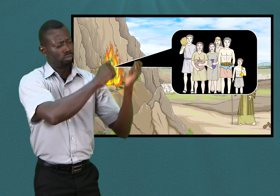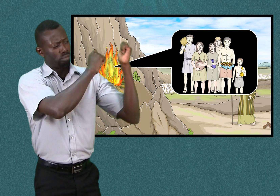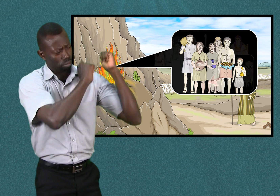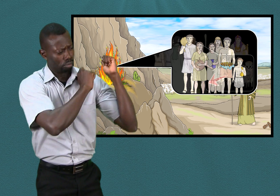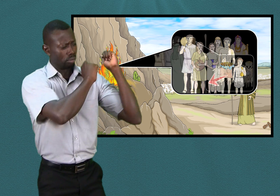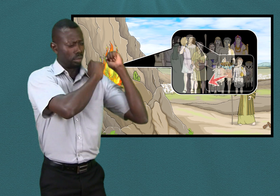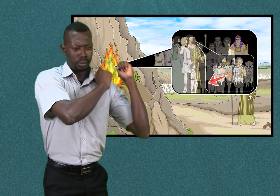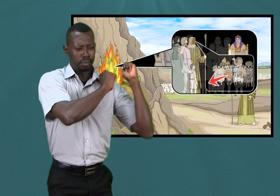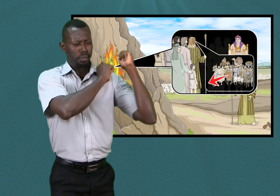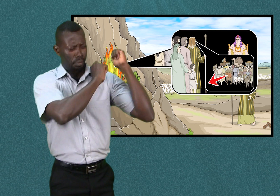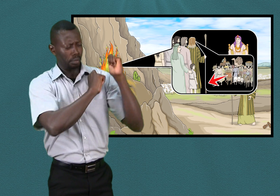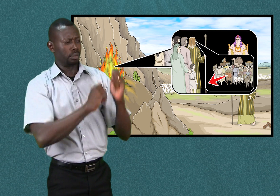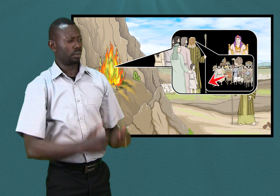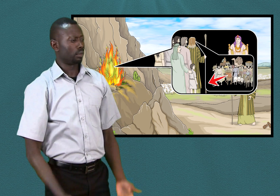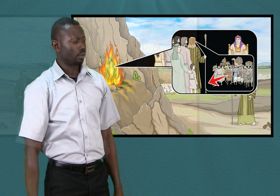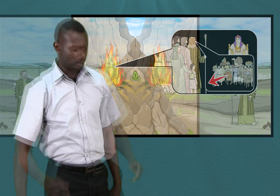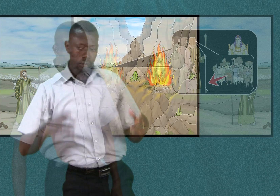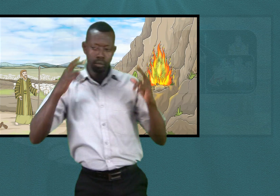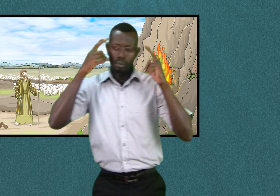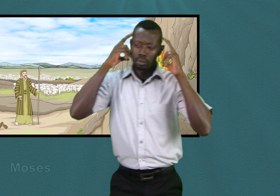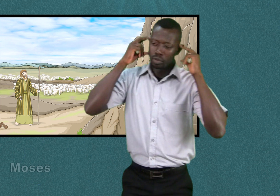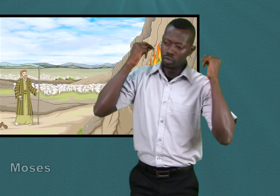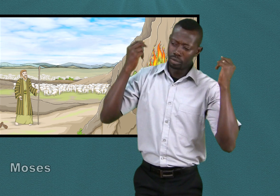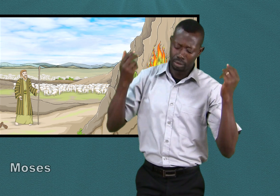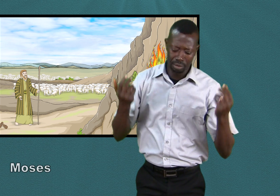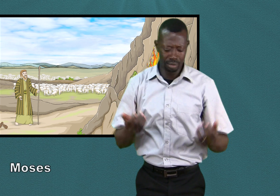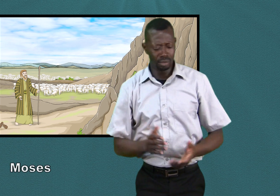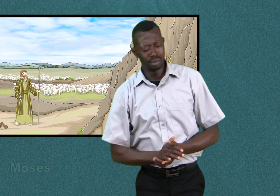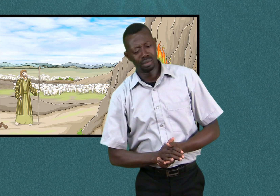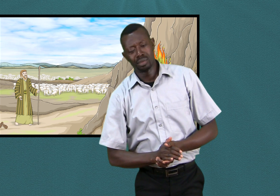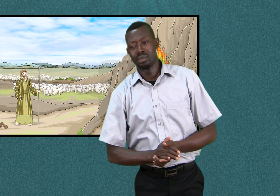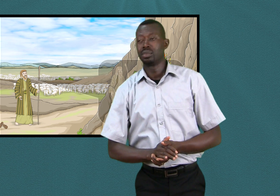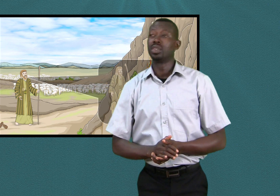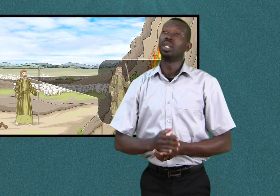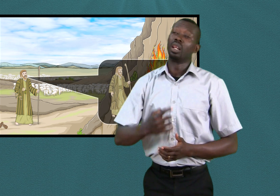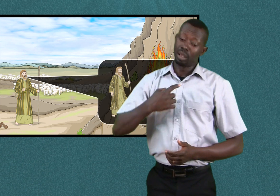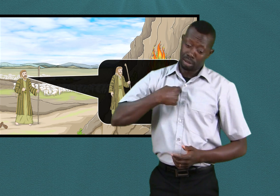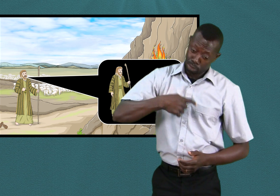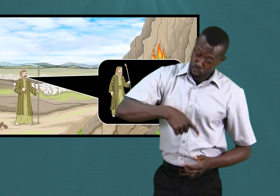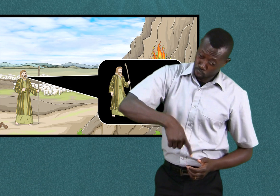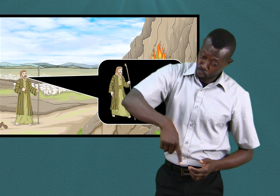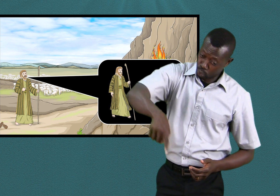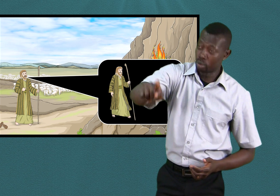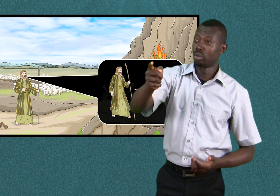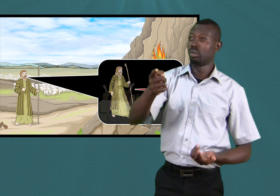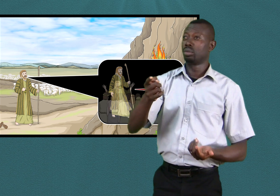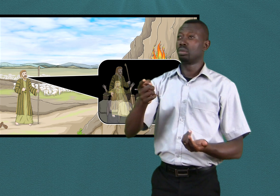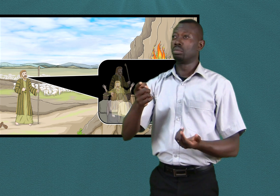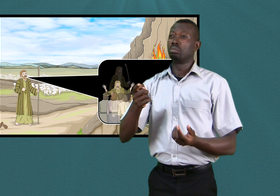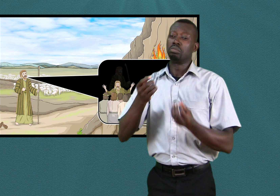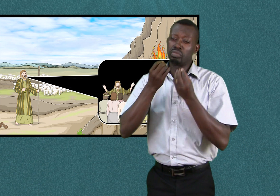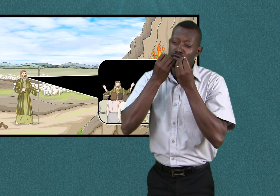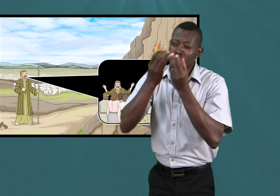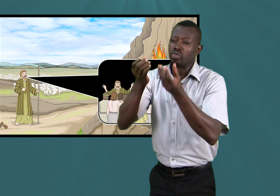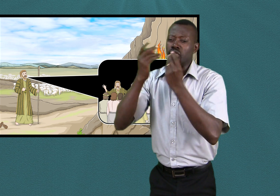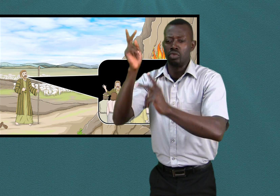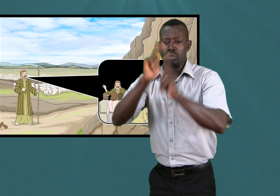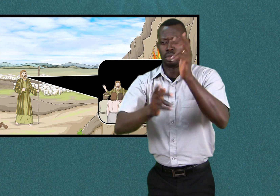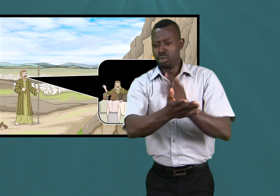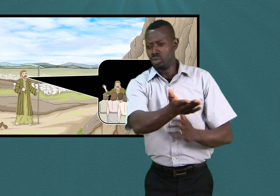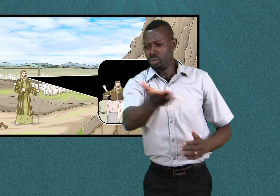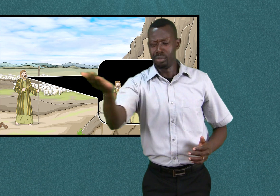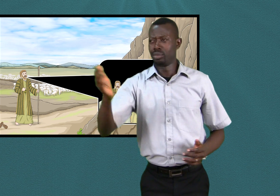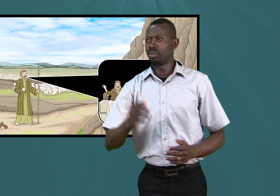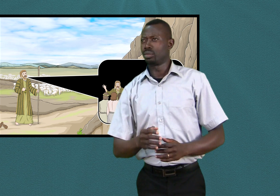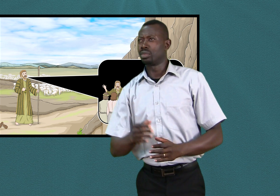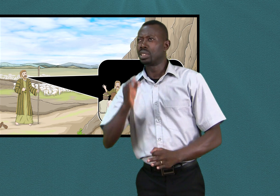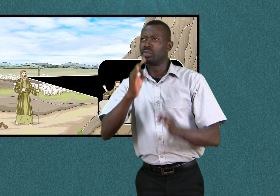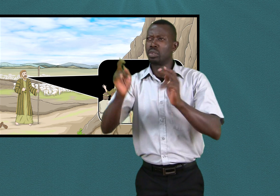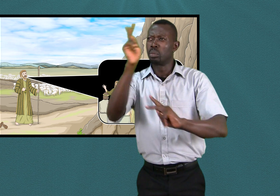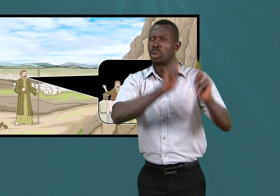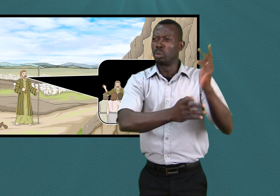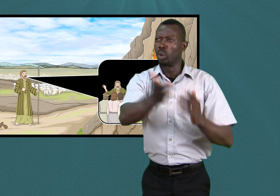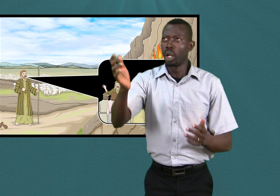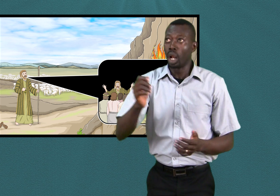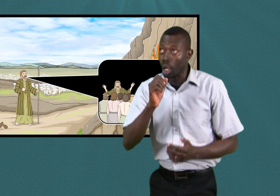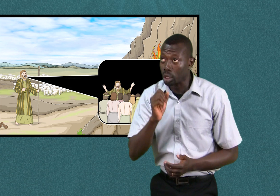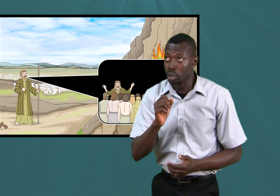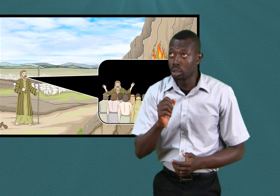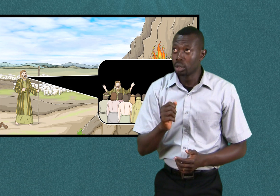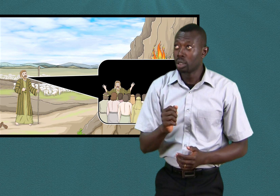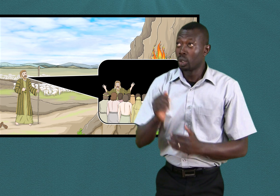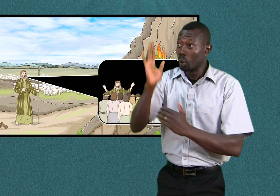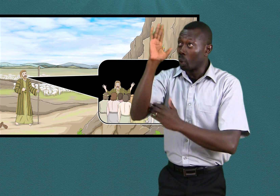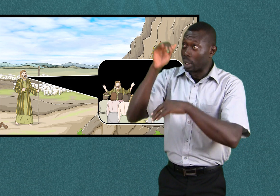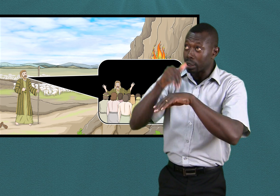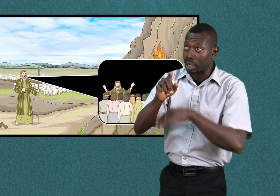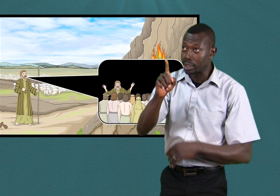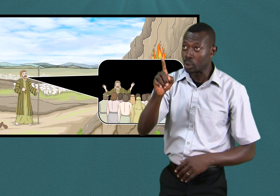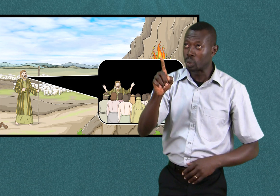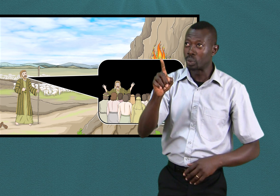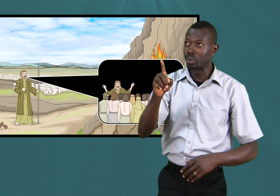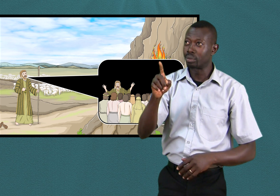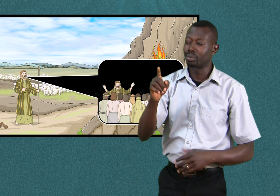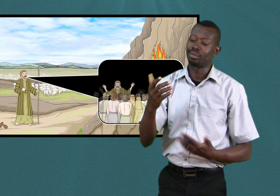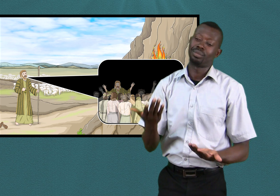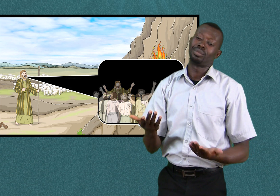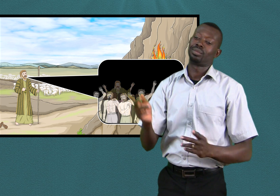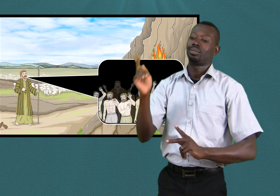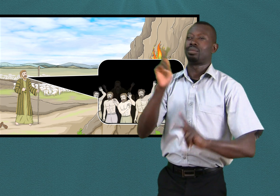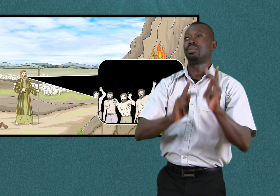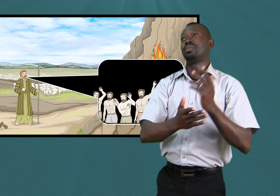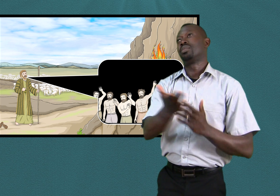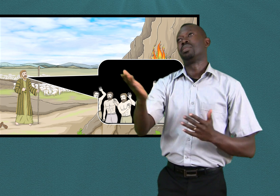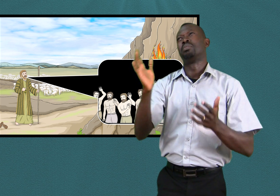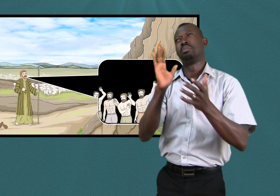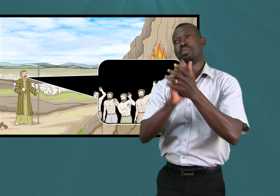Then Moses answered, “What if they do not believe me or listen to my voice?